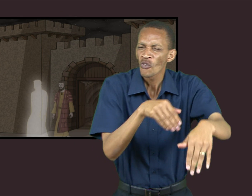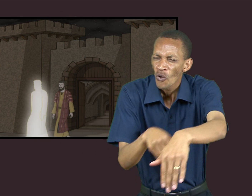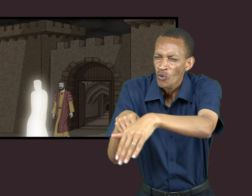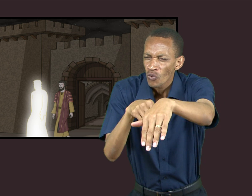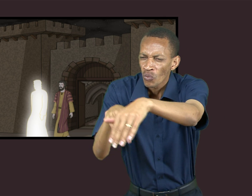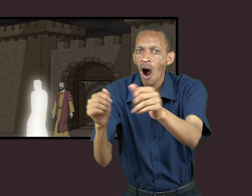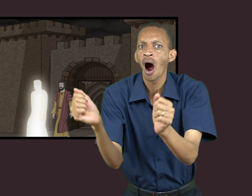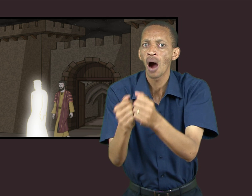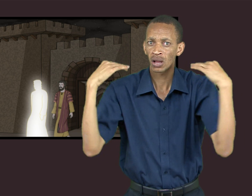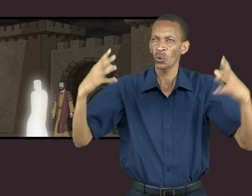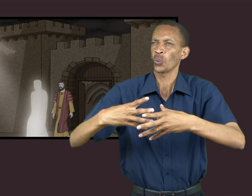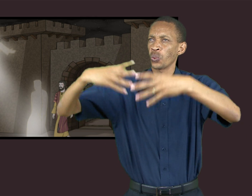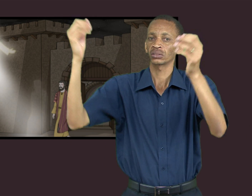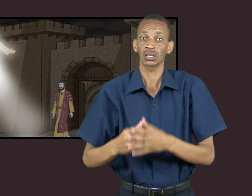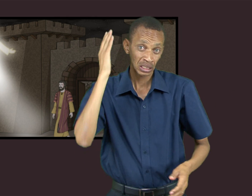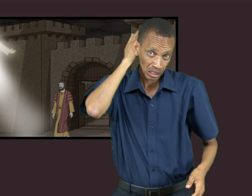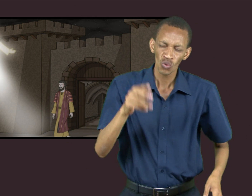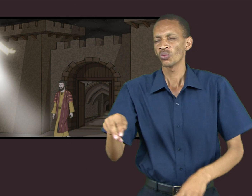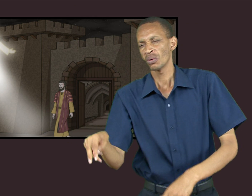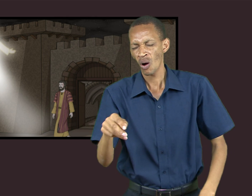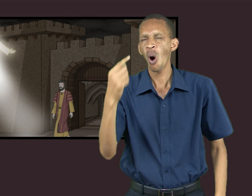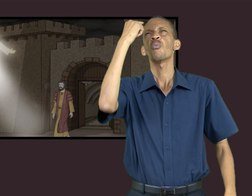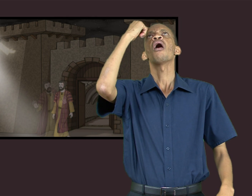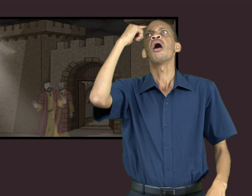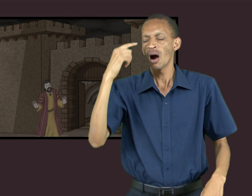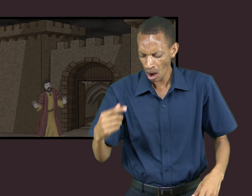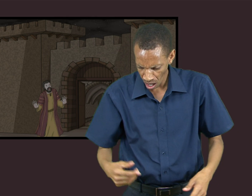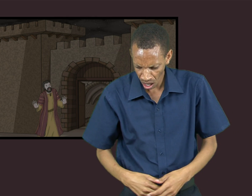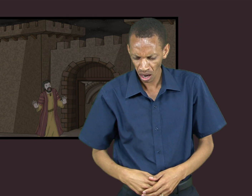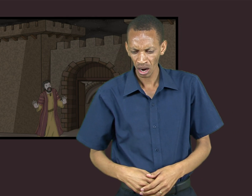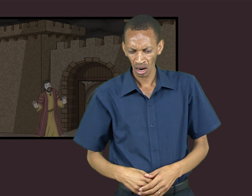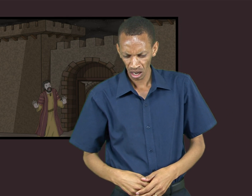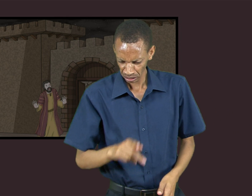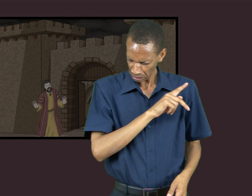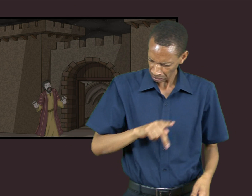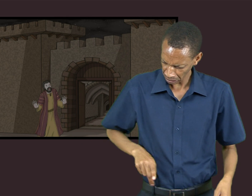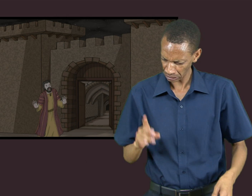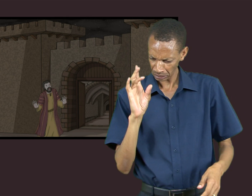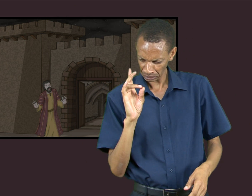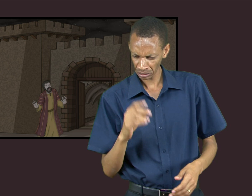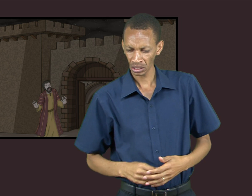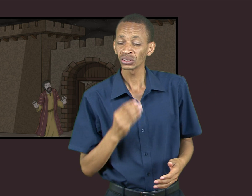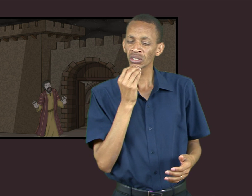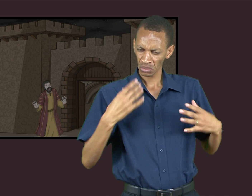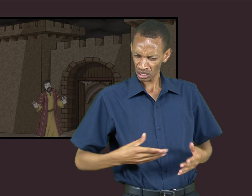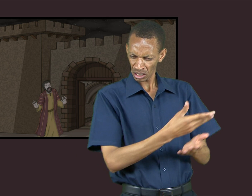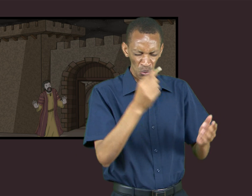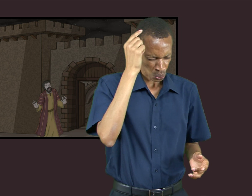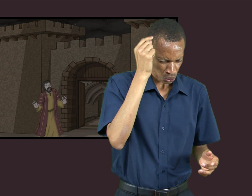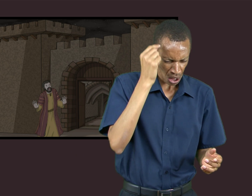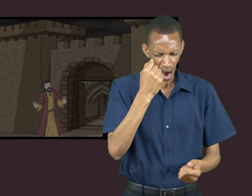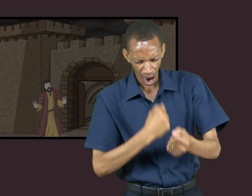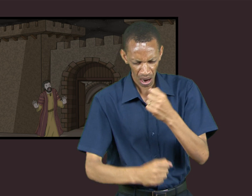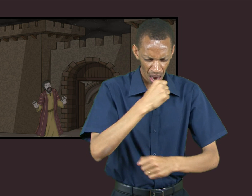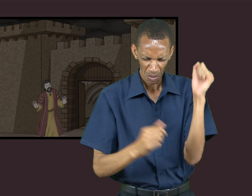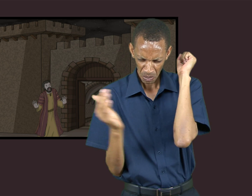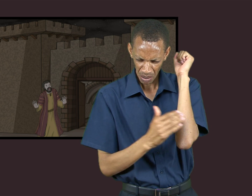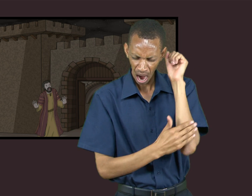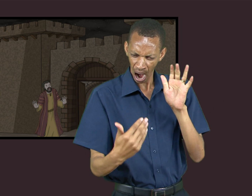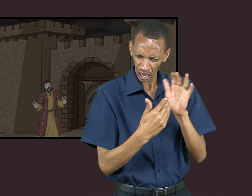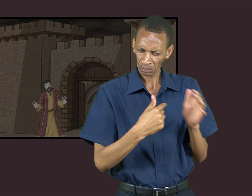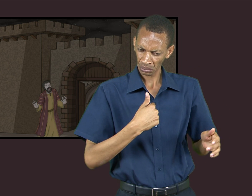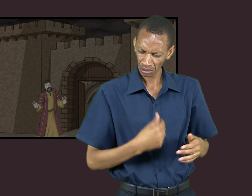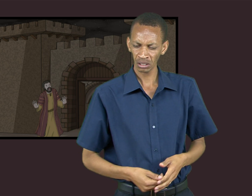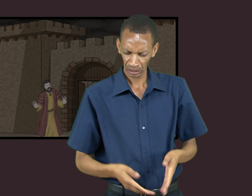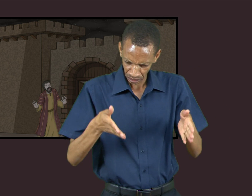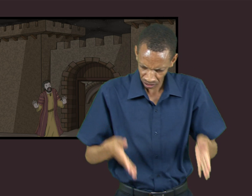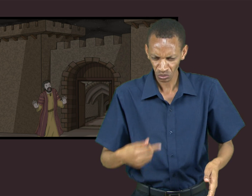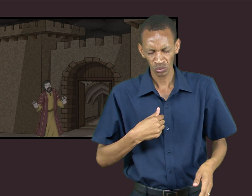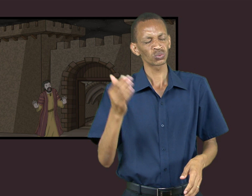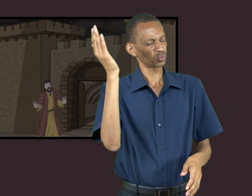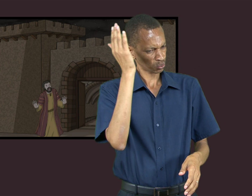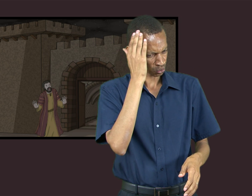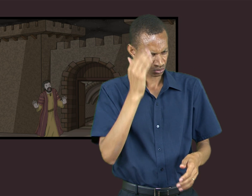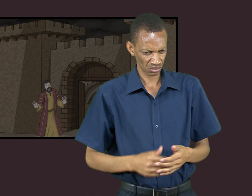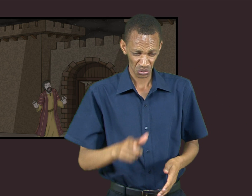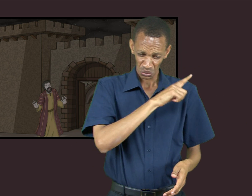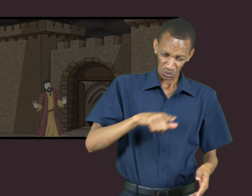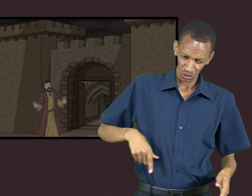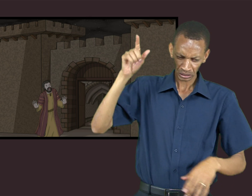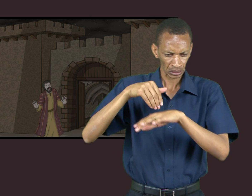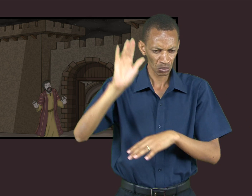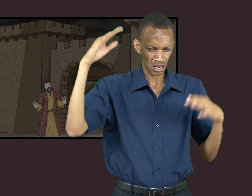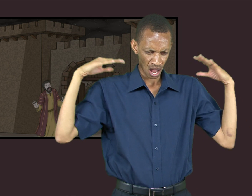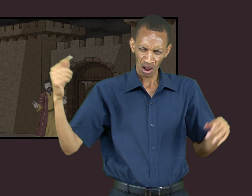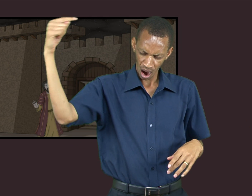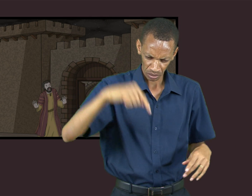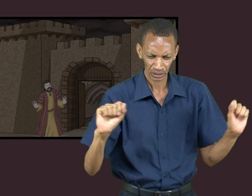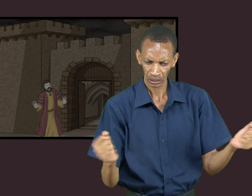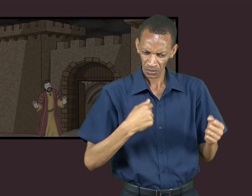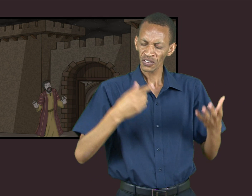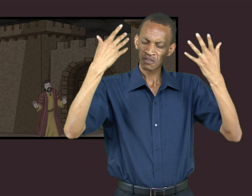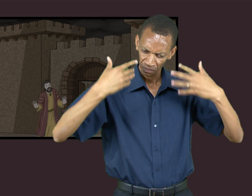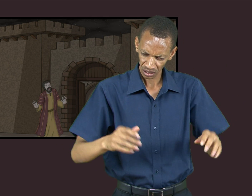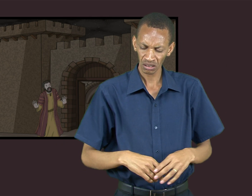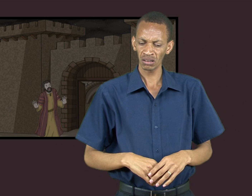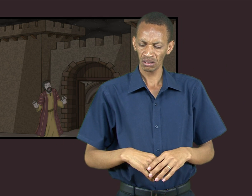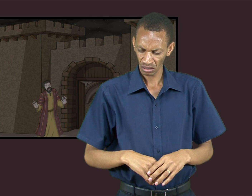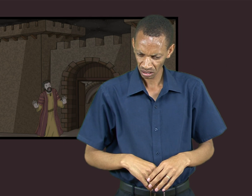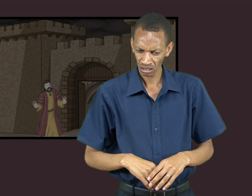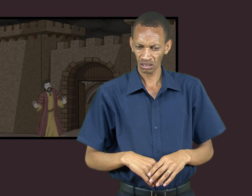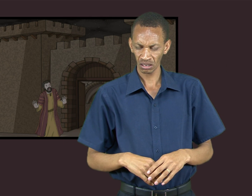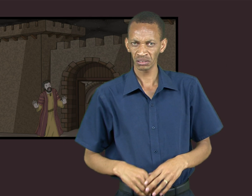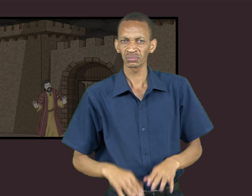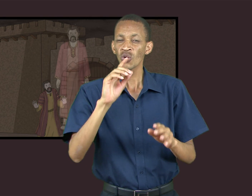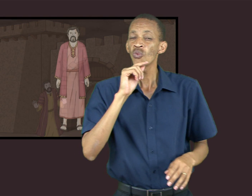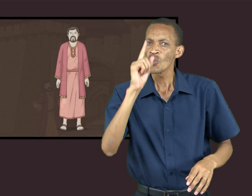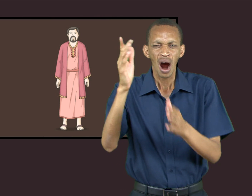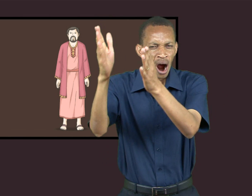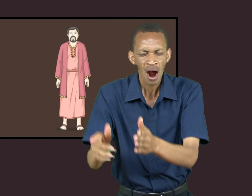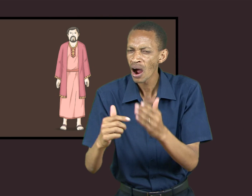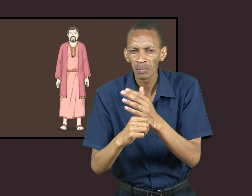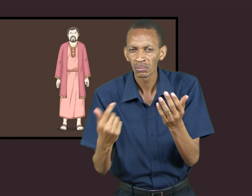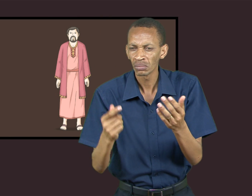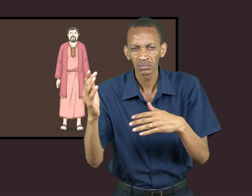Then Peter came to himself and said, “Now I know for sure that the Lord has sent His angel and rescued me from Herod’s grasp and from everything the Jewish people were anticipating.”